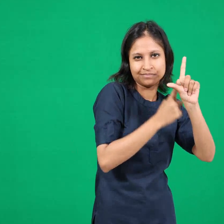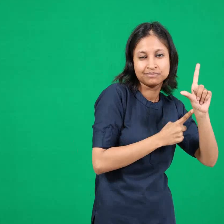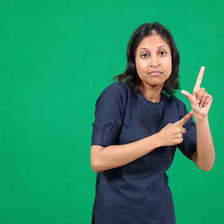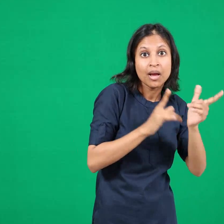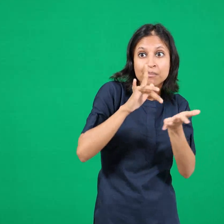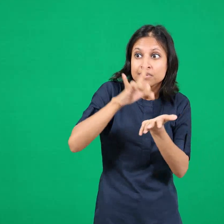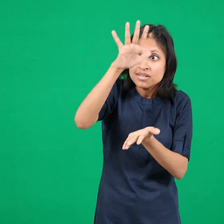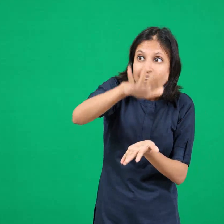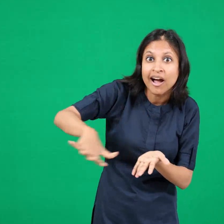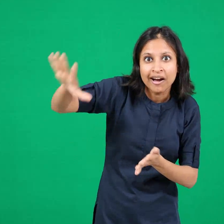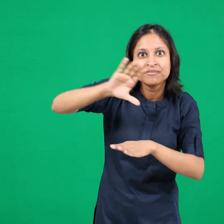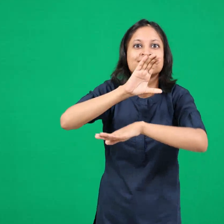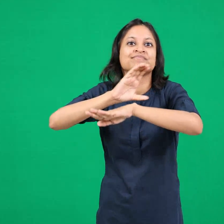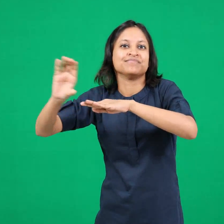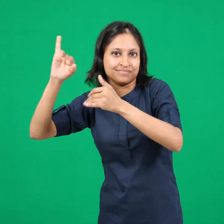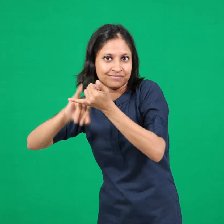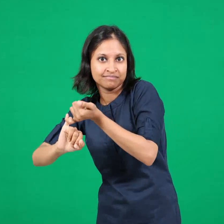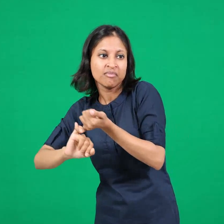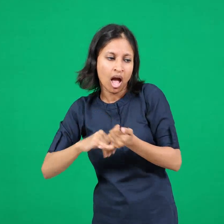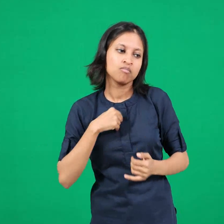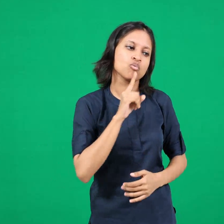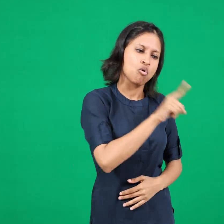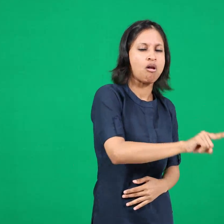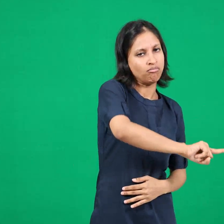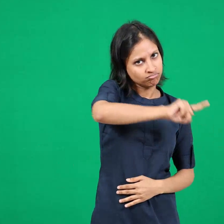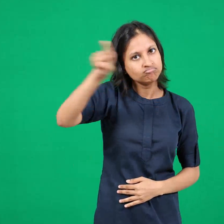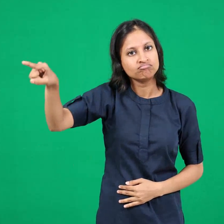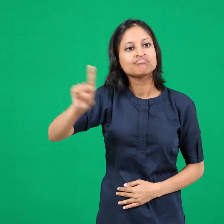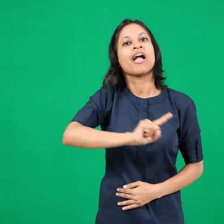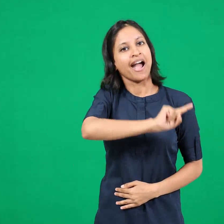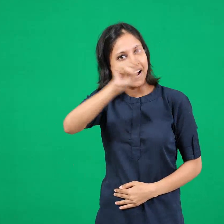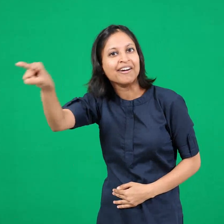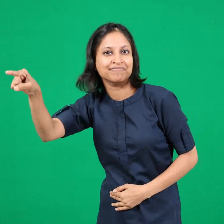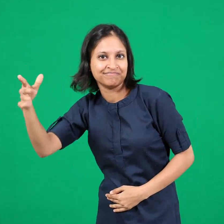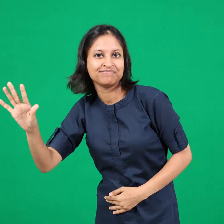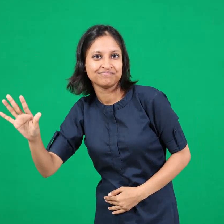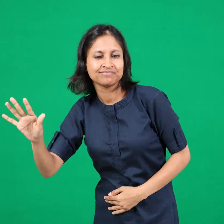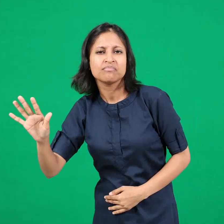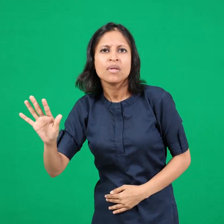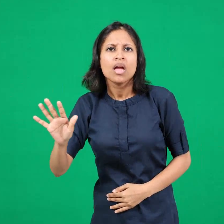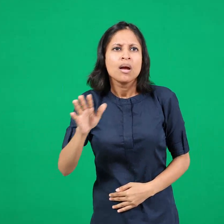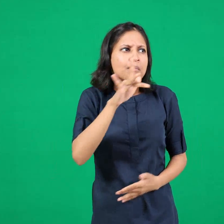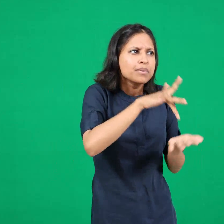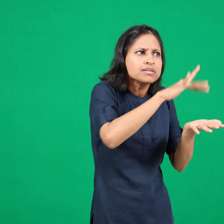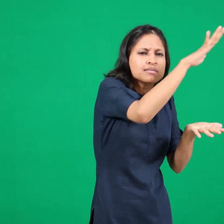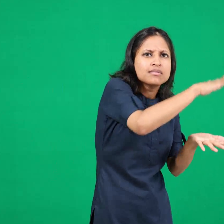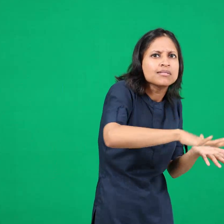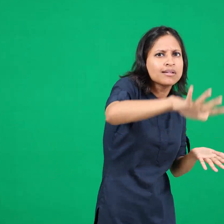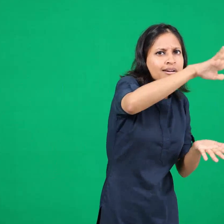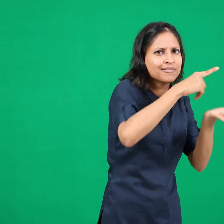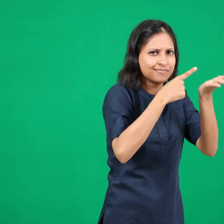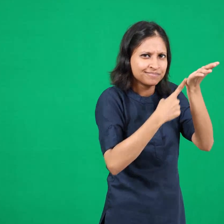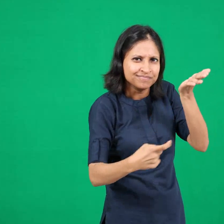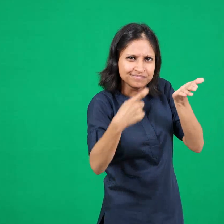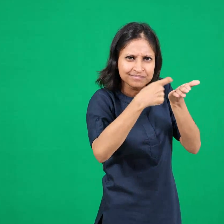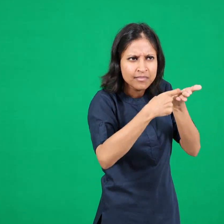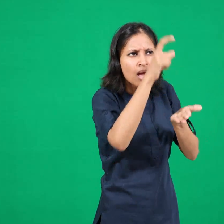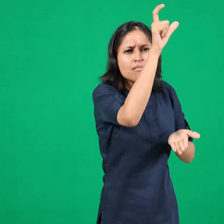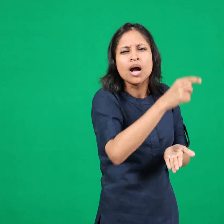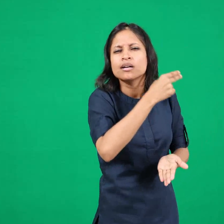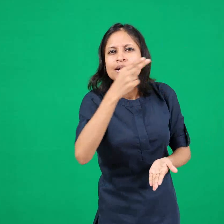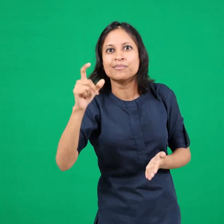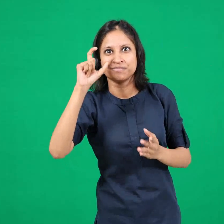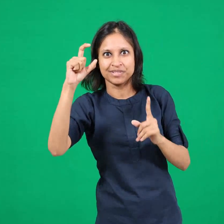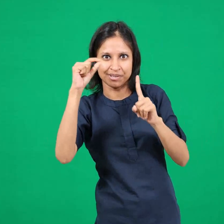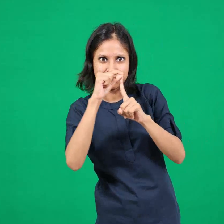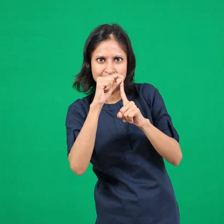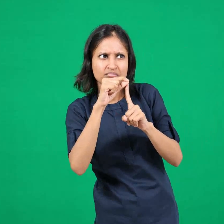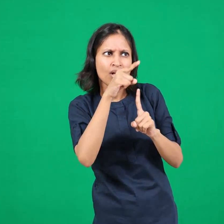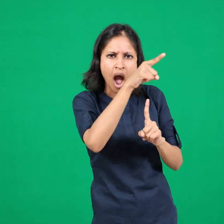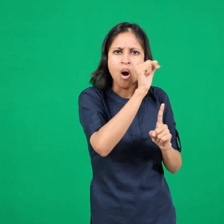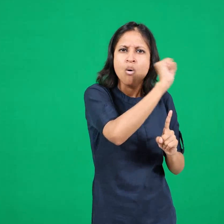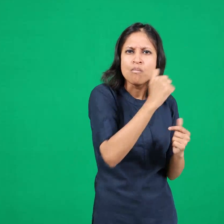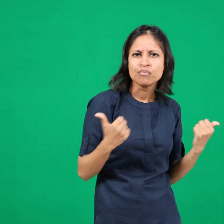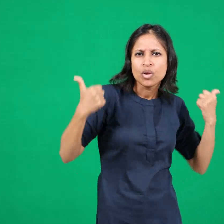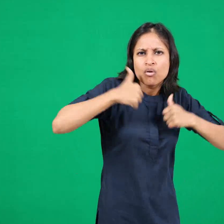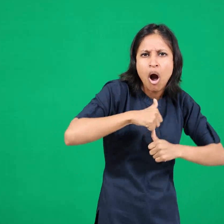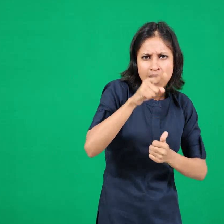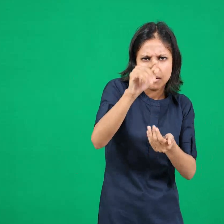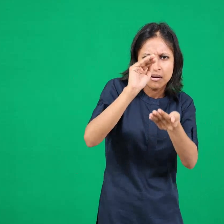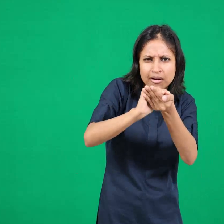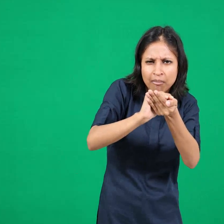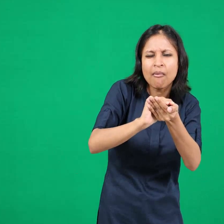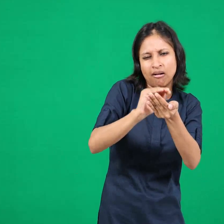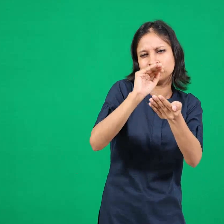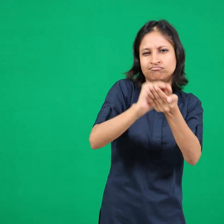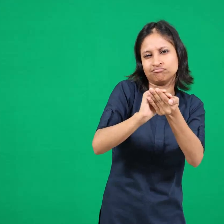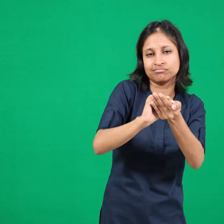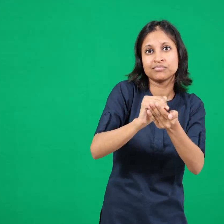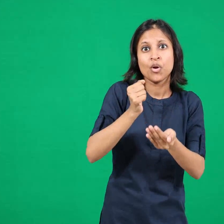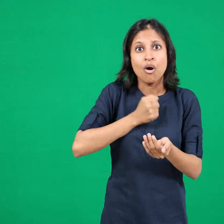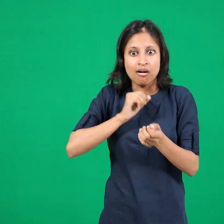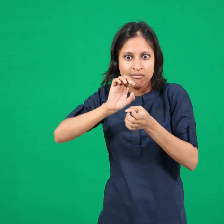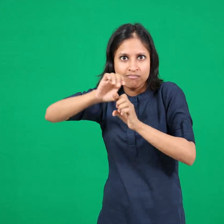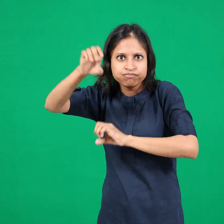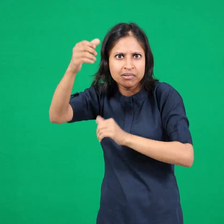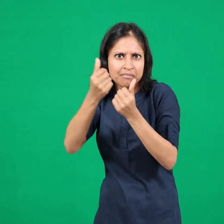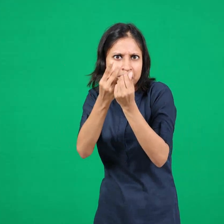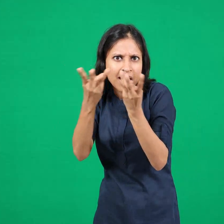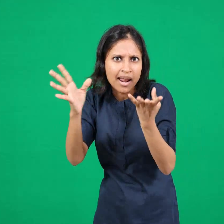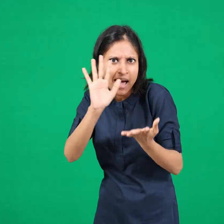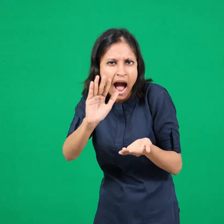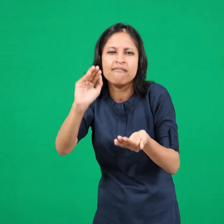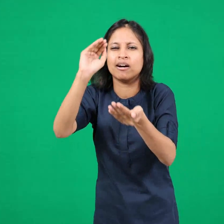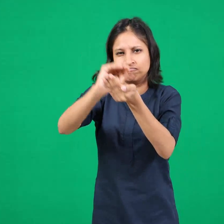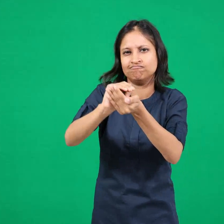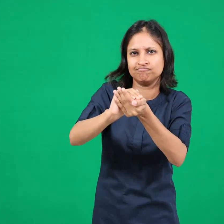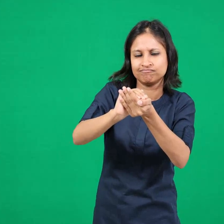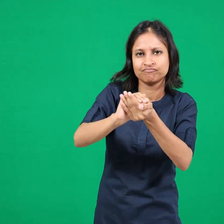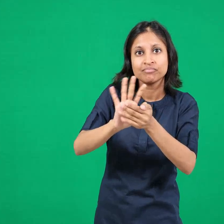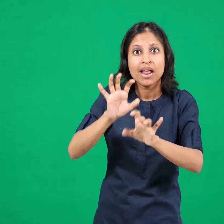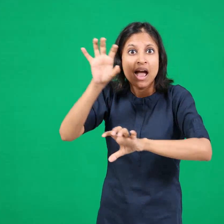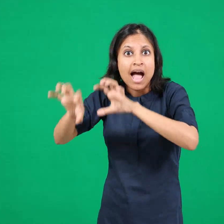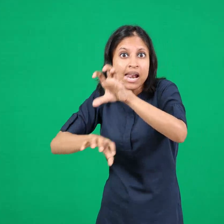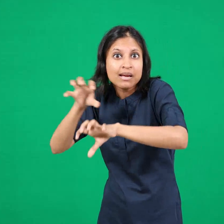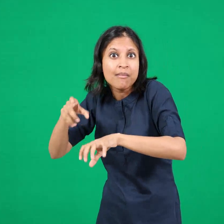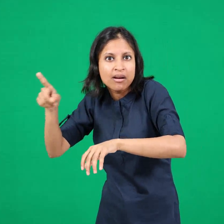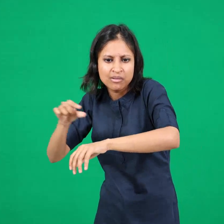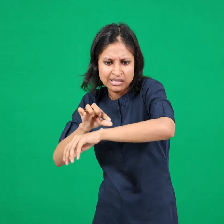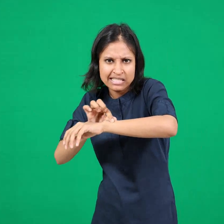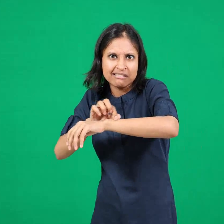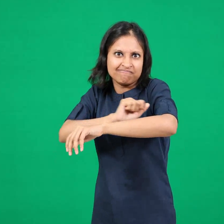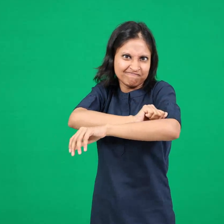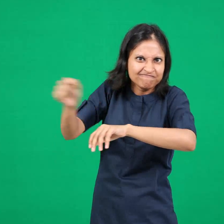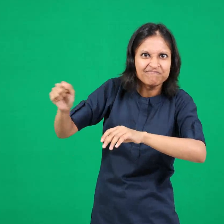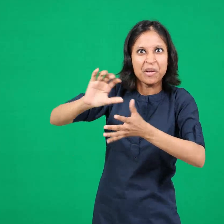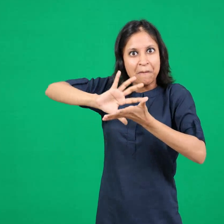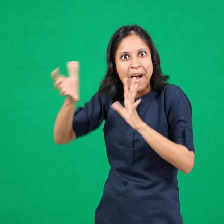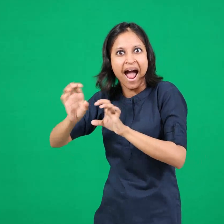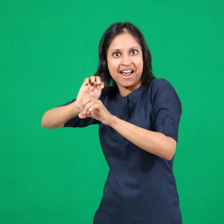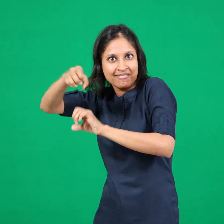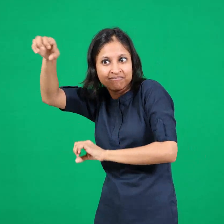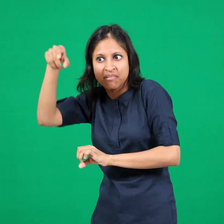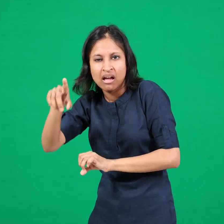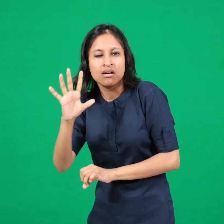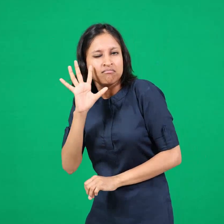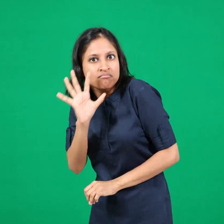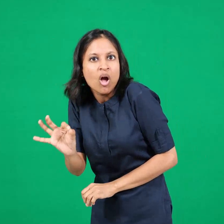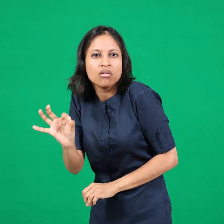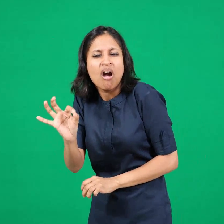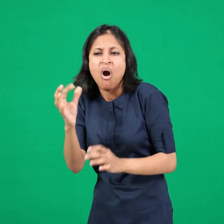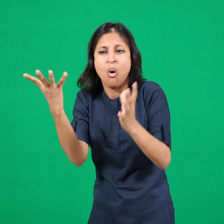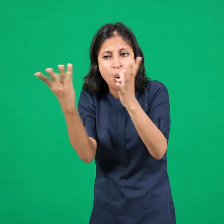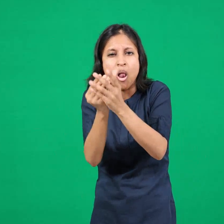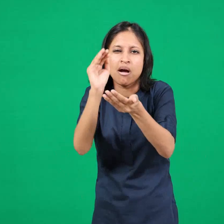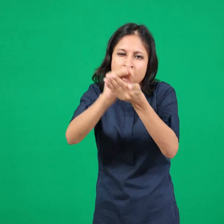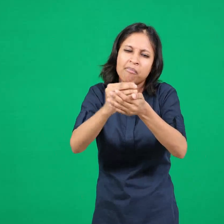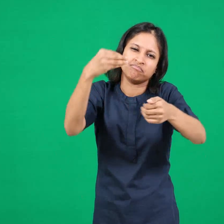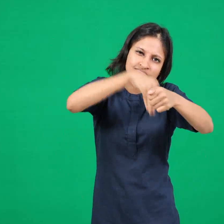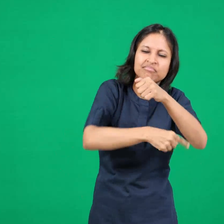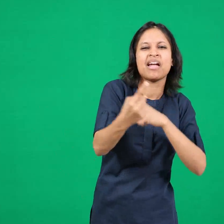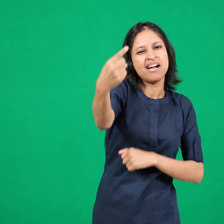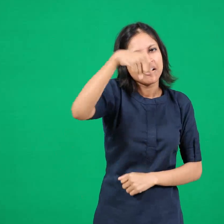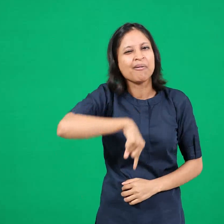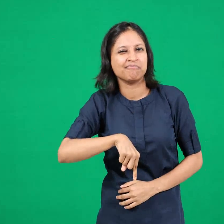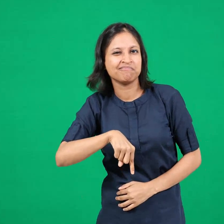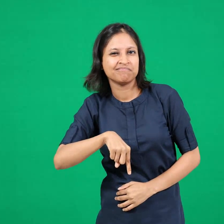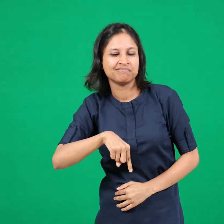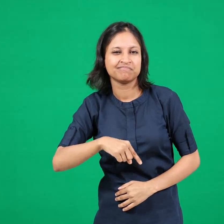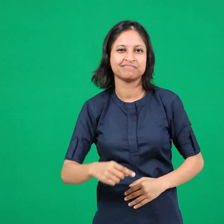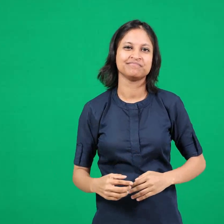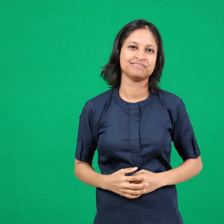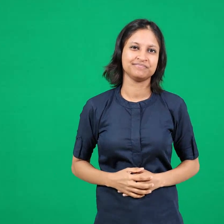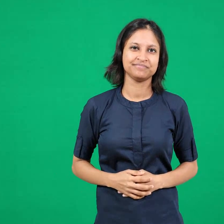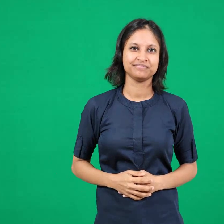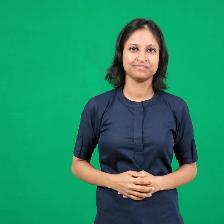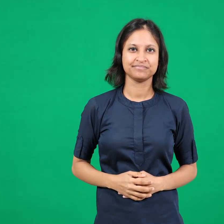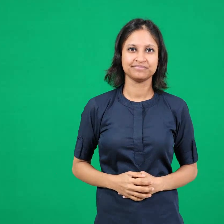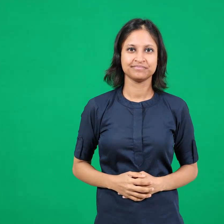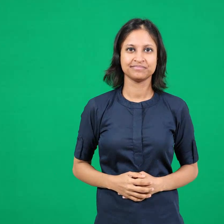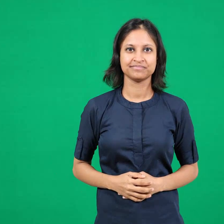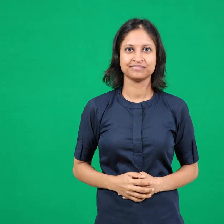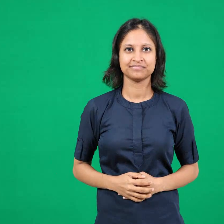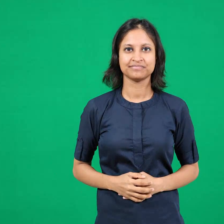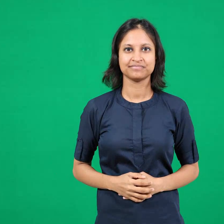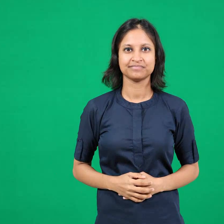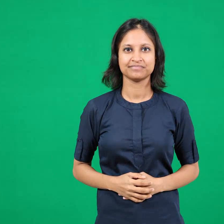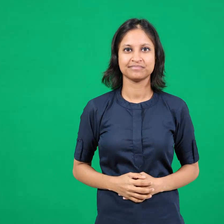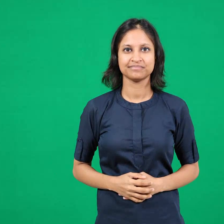Tychicus, however, I have sent to Ephesus. When you come, bring the cloak that I left with Carpus at Troas, and my scrolls, especially the parchments.